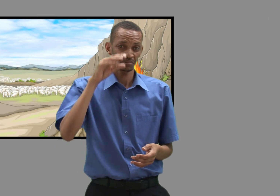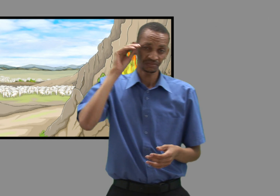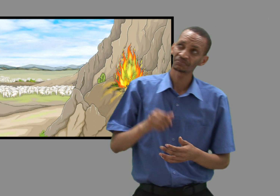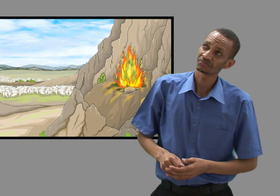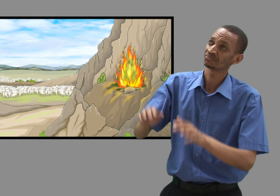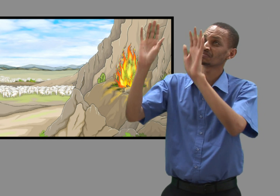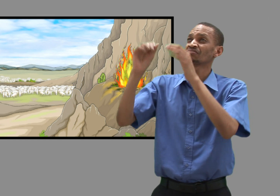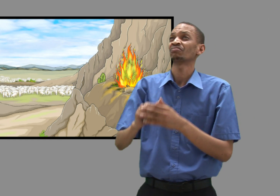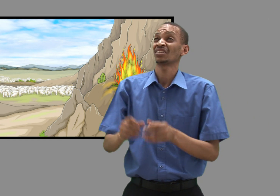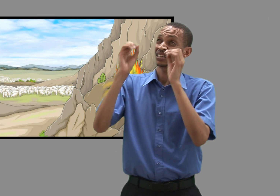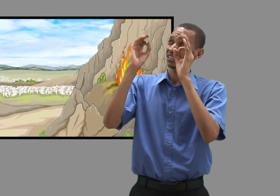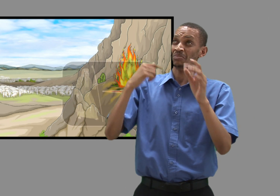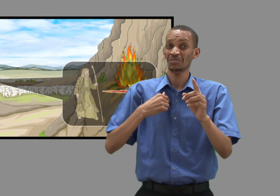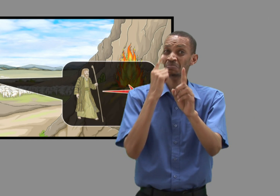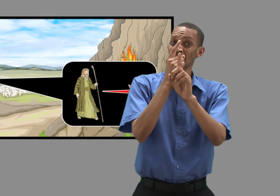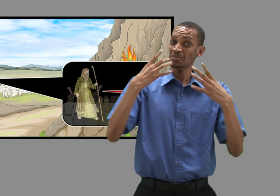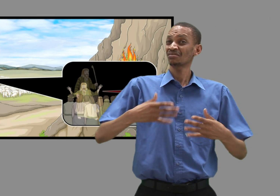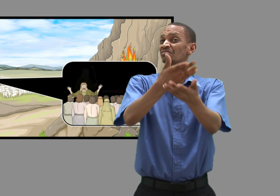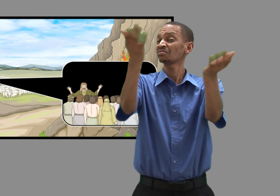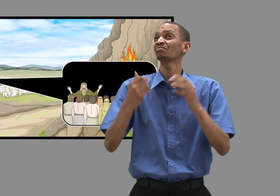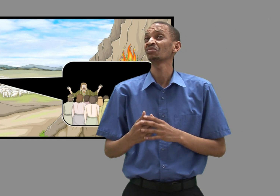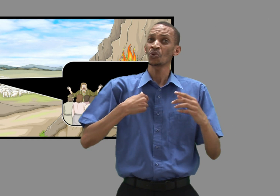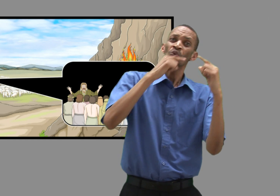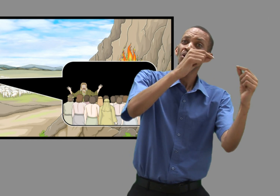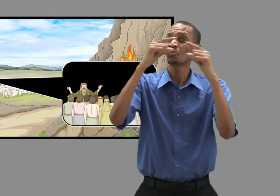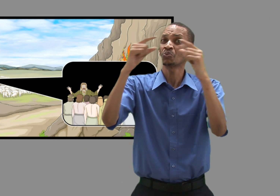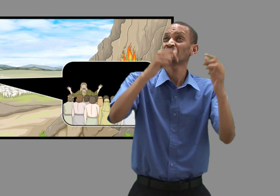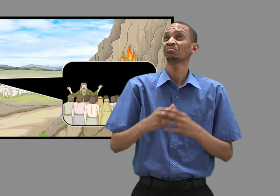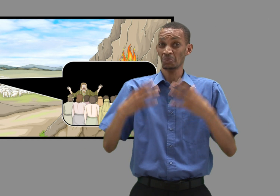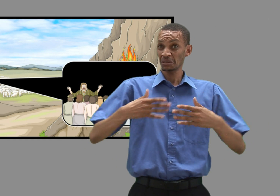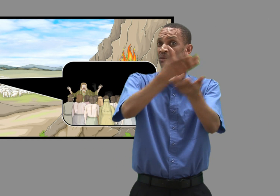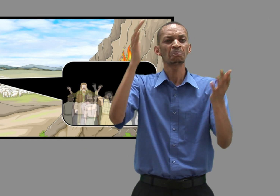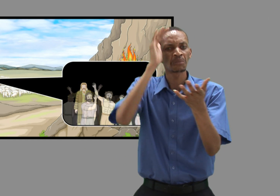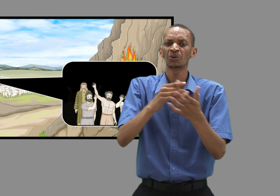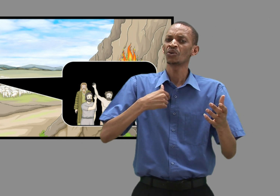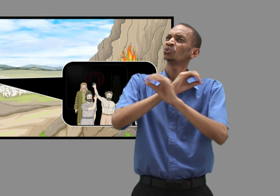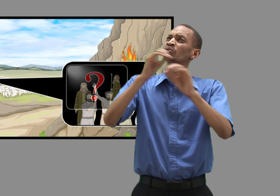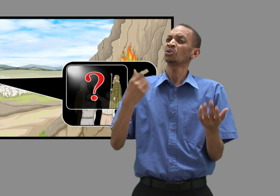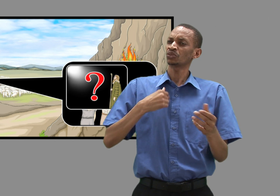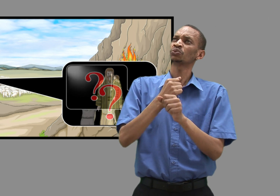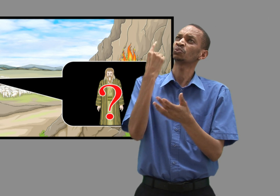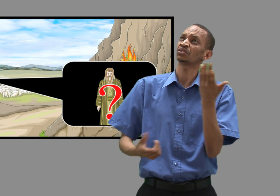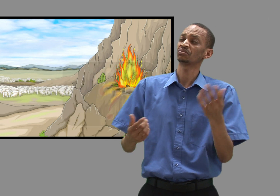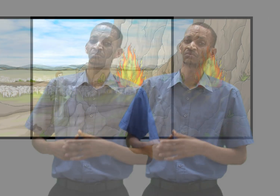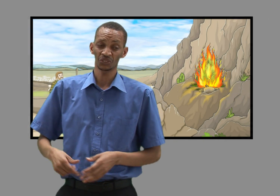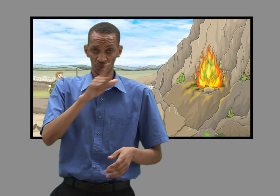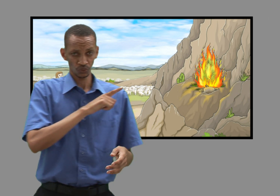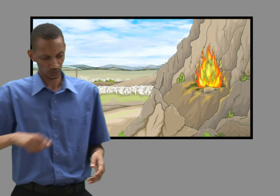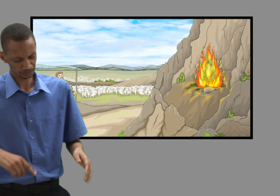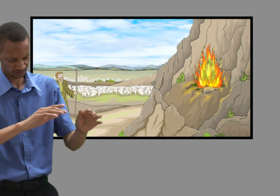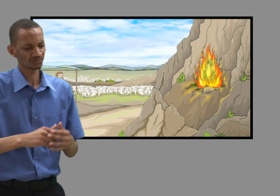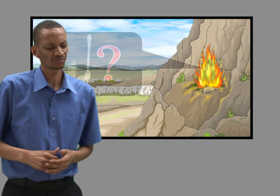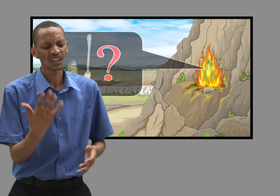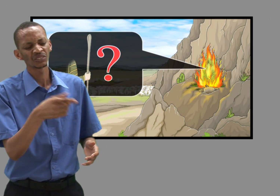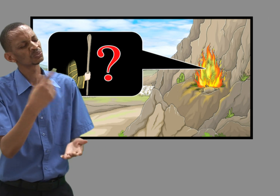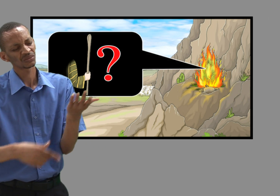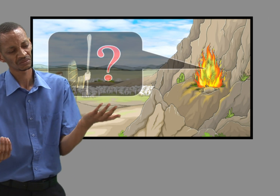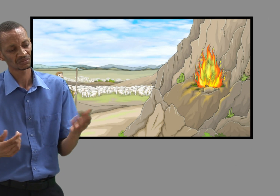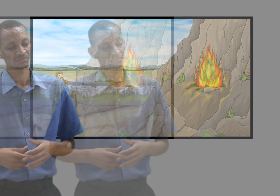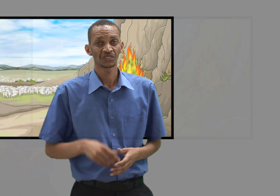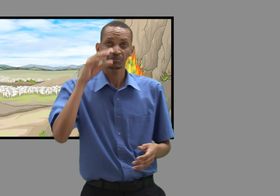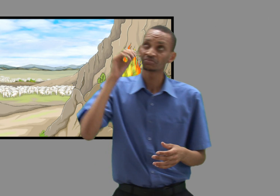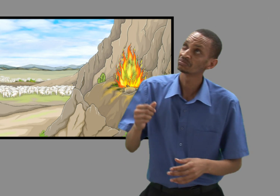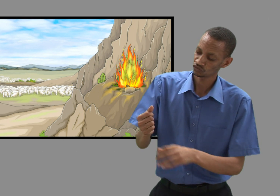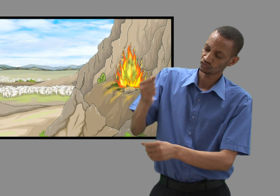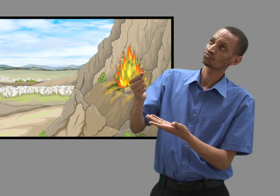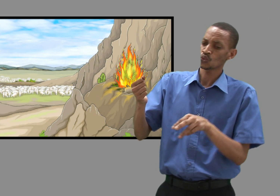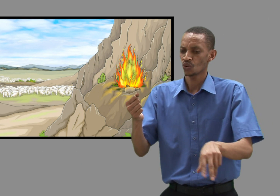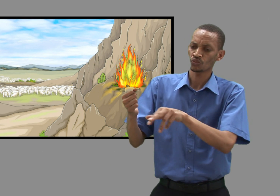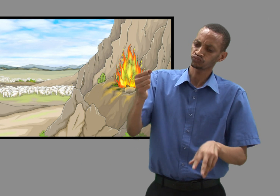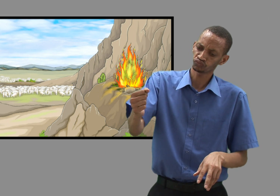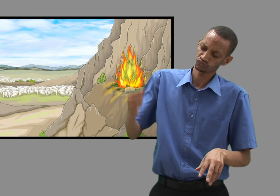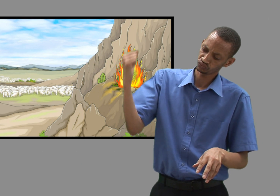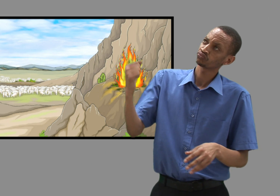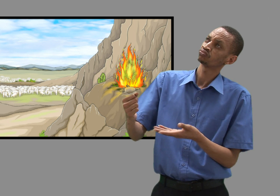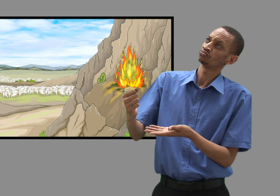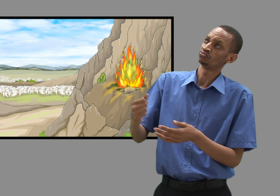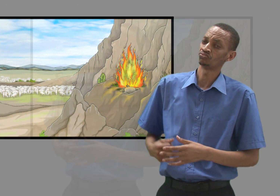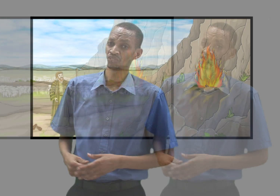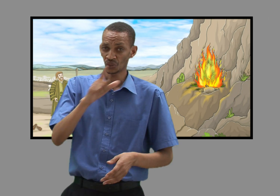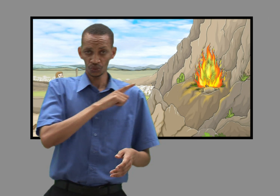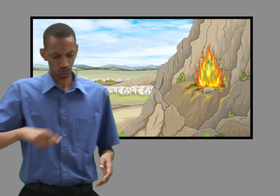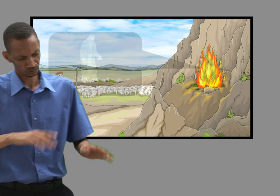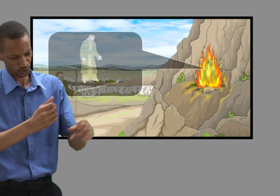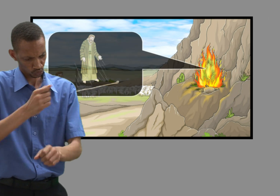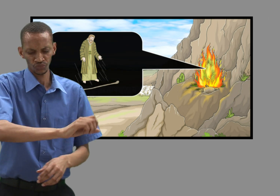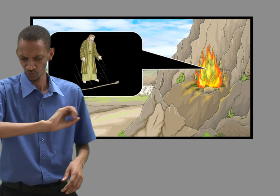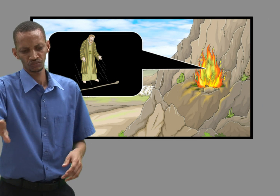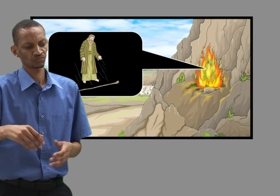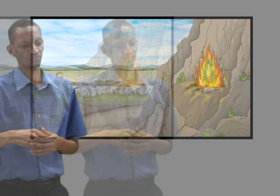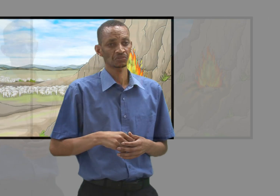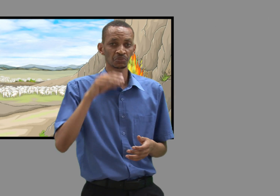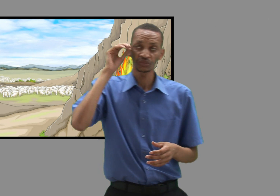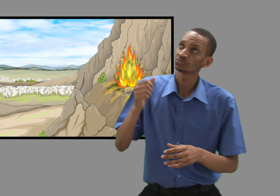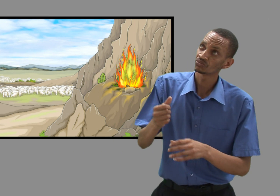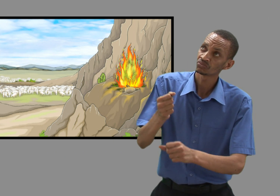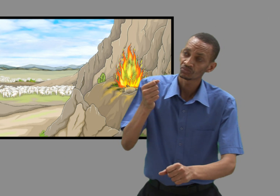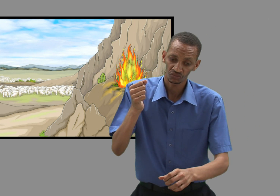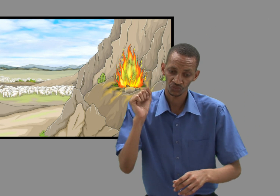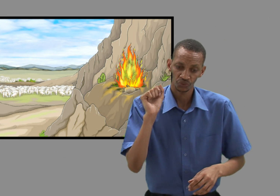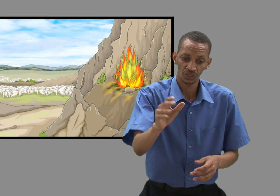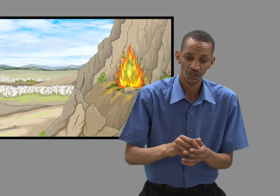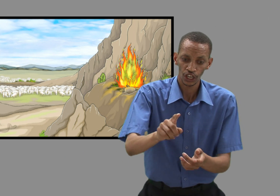Then Moses answered, “What if they do not believe me or listen to my voice? For they may say, ‘The LORD has not appeared to you.’” And the LORD asked him, “What is that in your hand?”